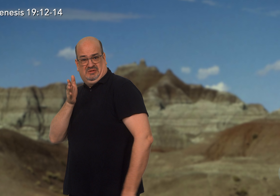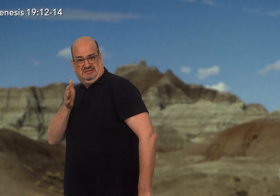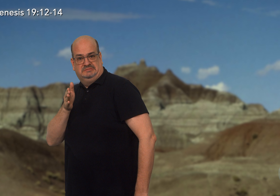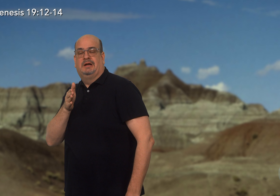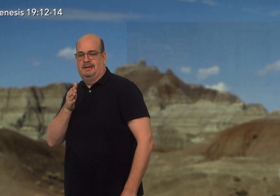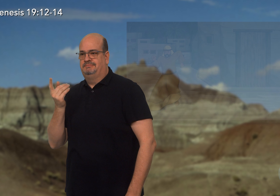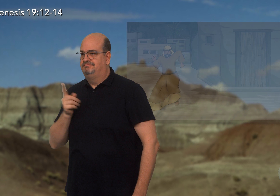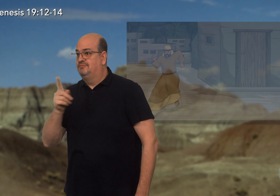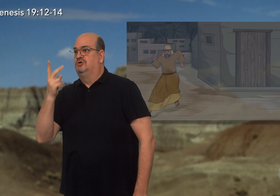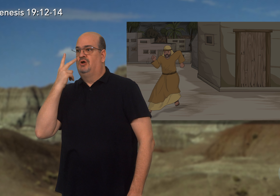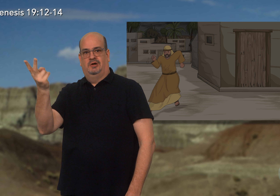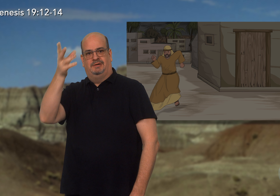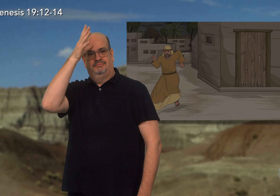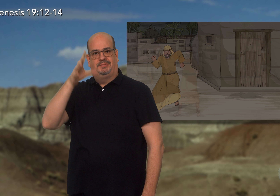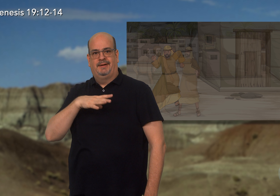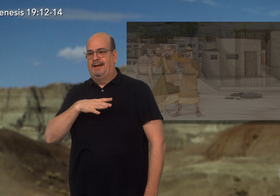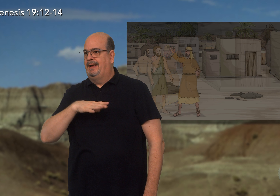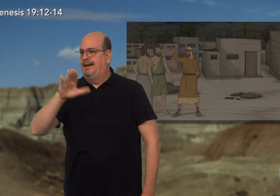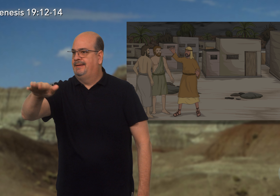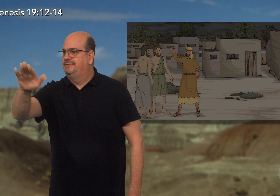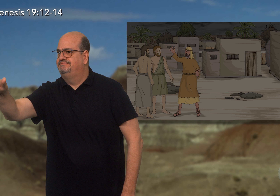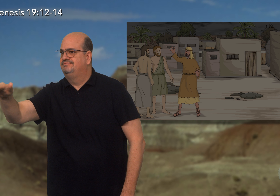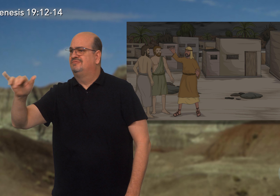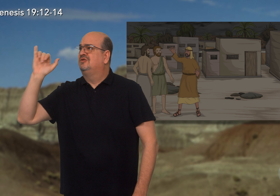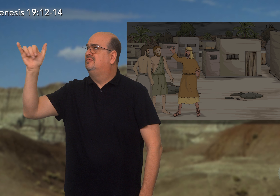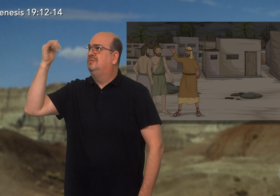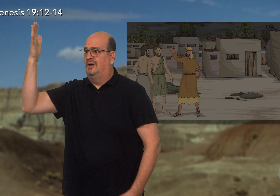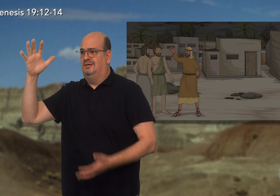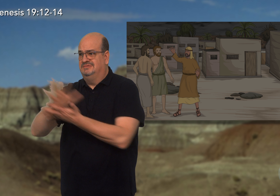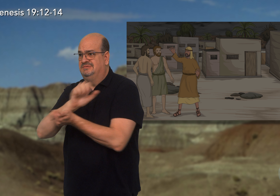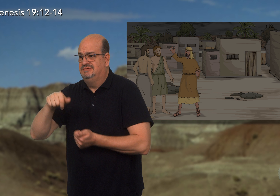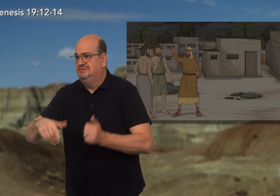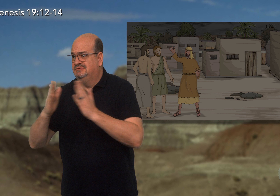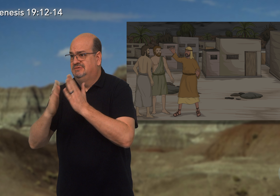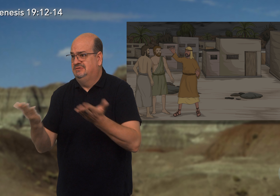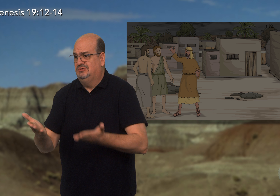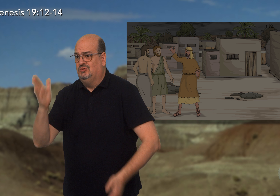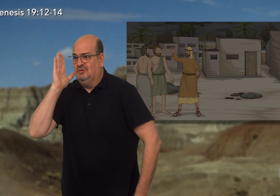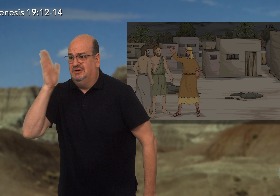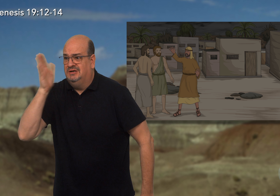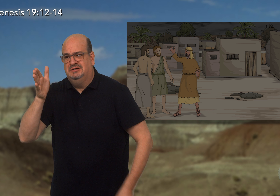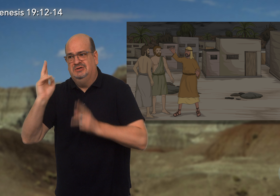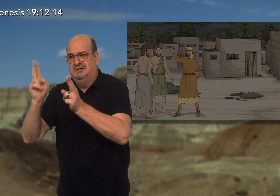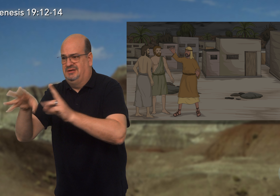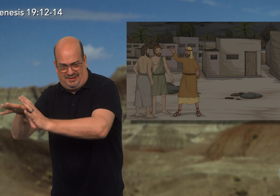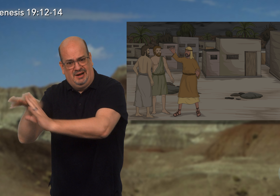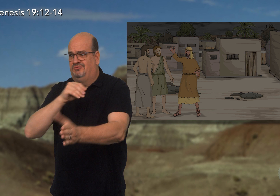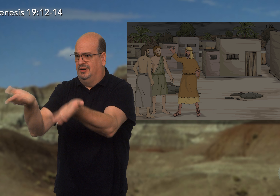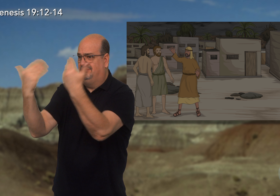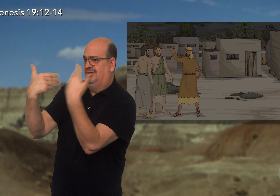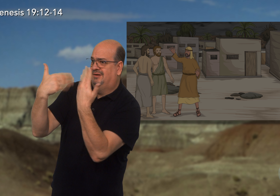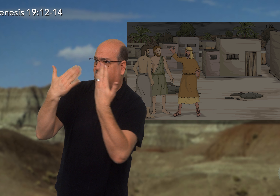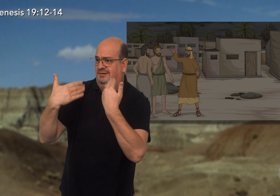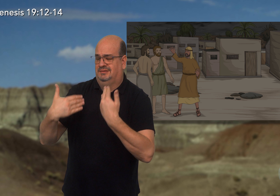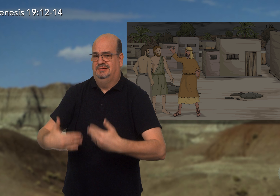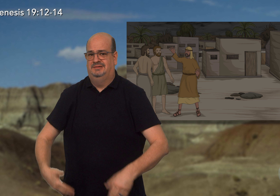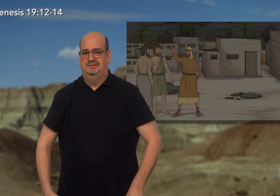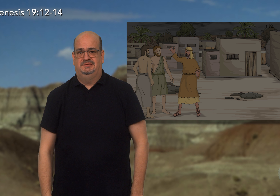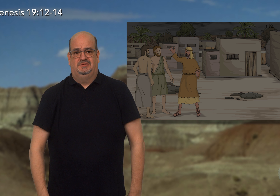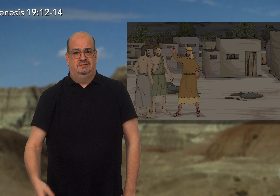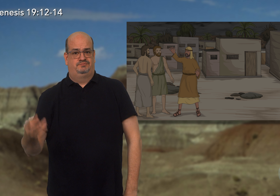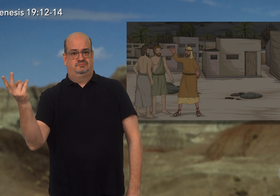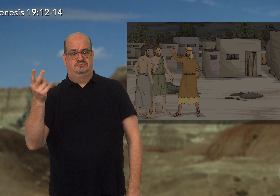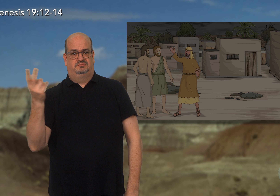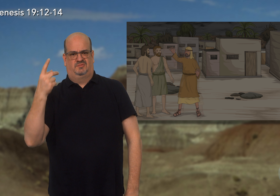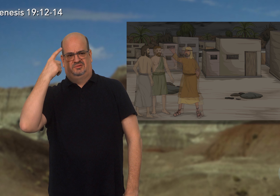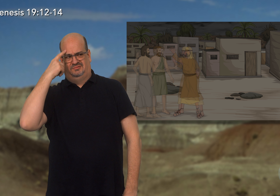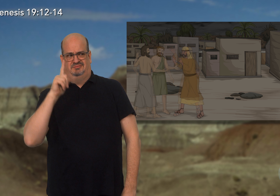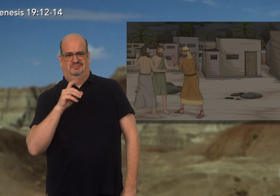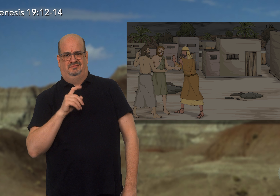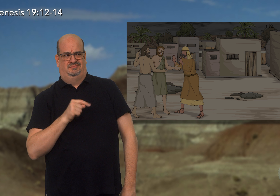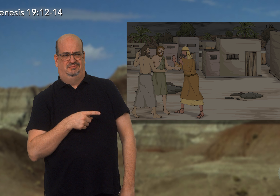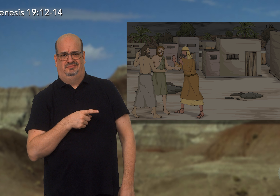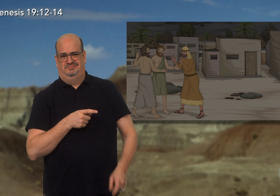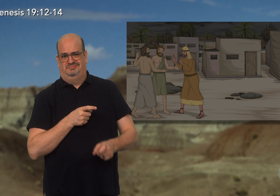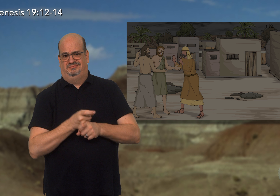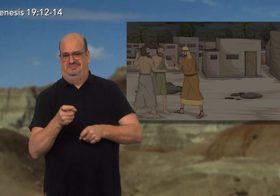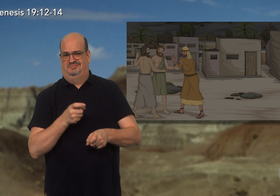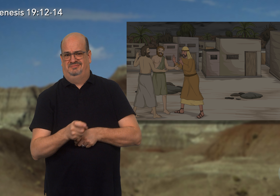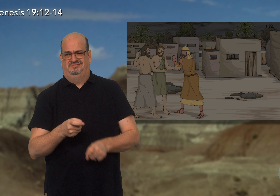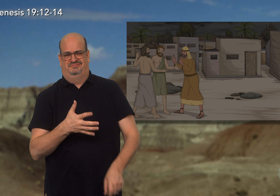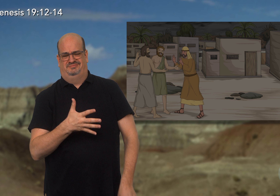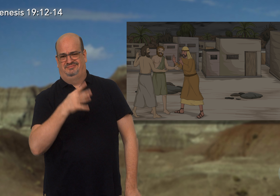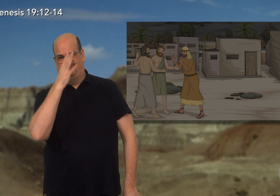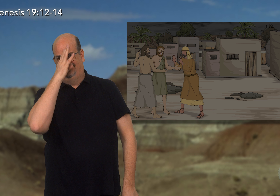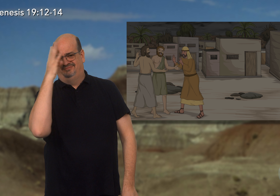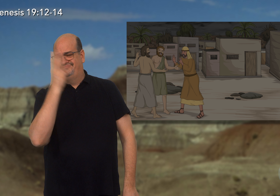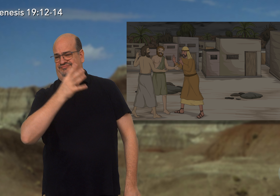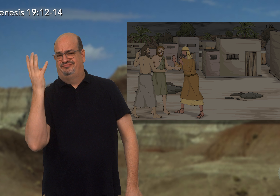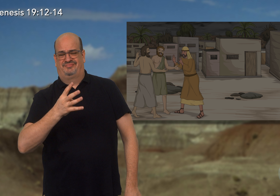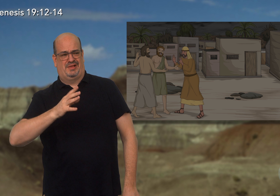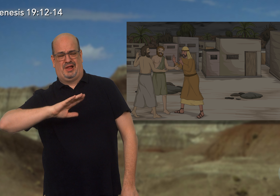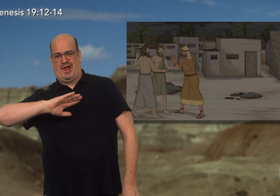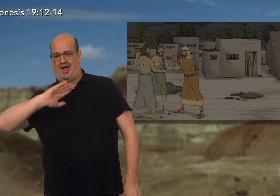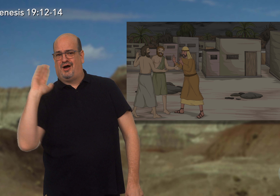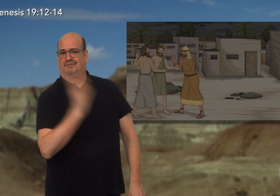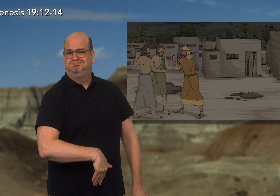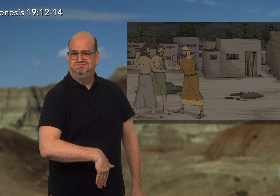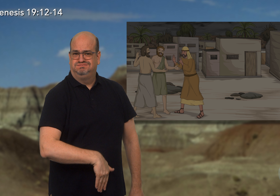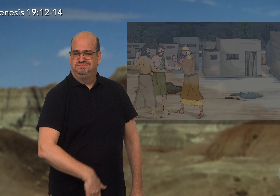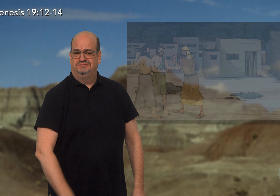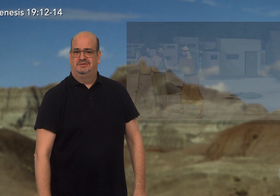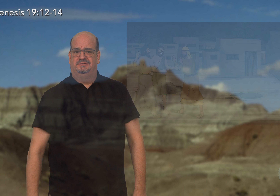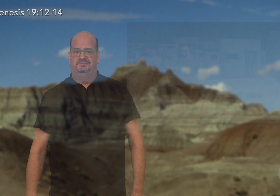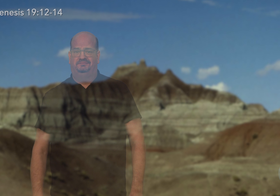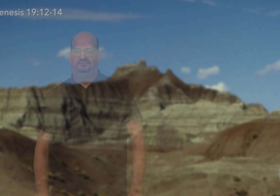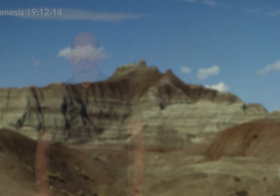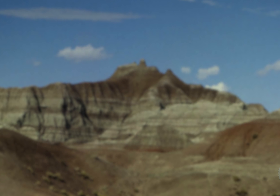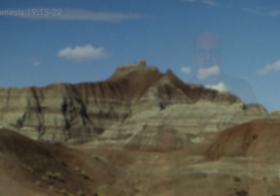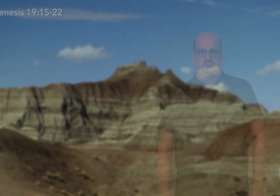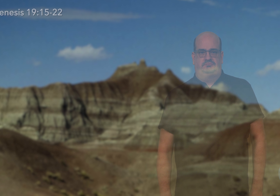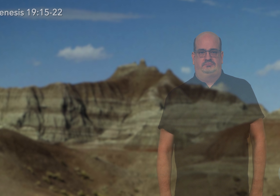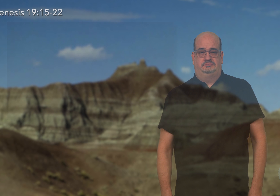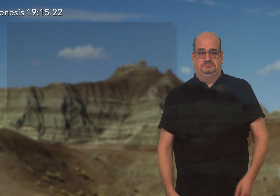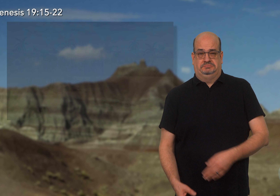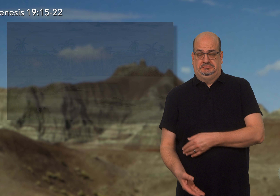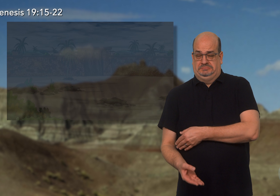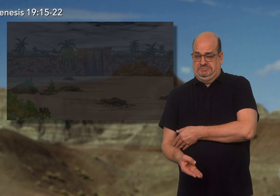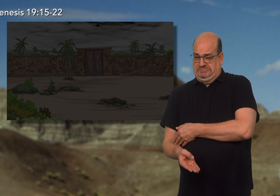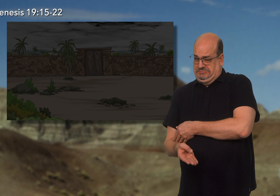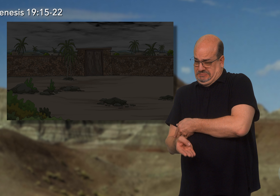So Lot went out and spoke to the sons-in-law who were pledged in marriage to his daughters. “Get up,” he said. “Get out of this place, for the LORD is about to destroy the city!” But his sons-in-law thought he was joking.